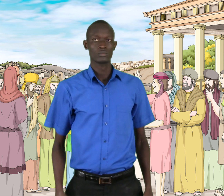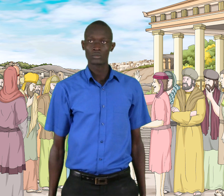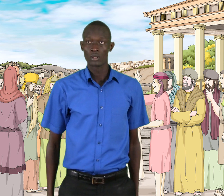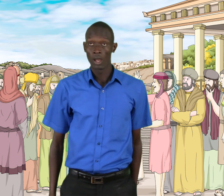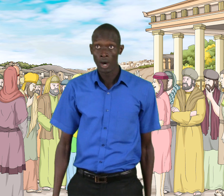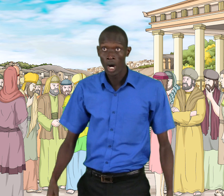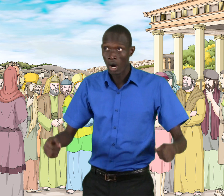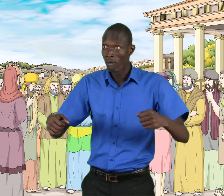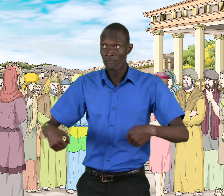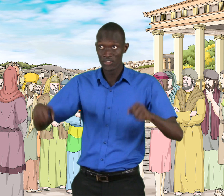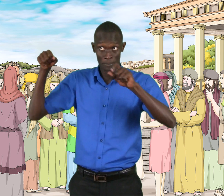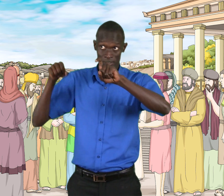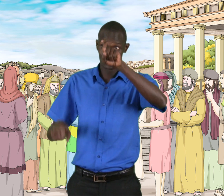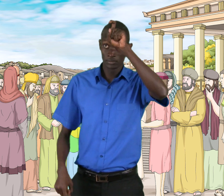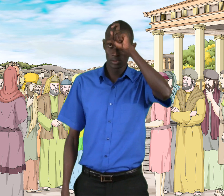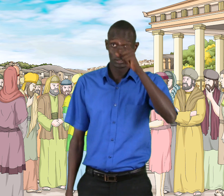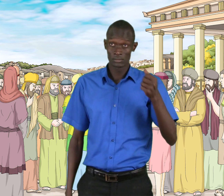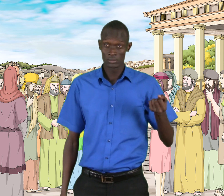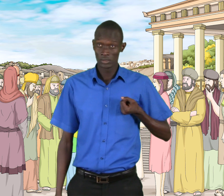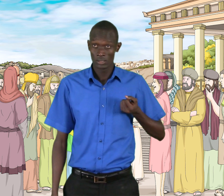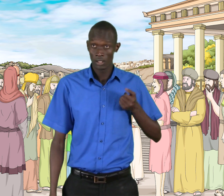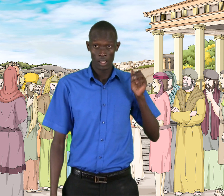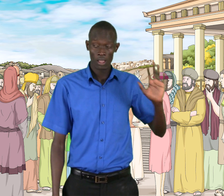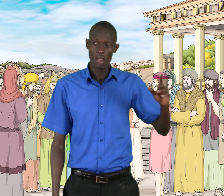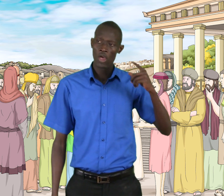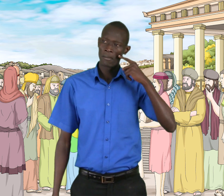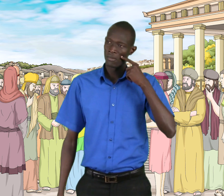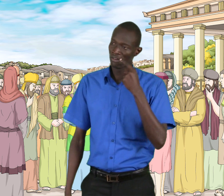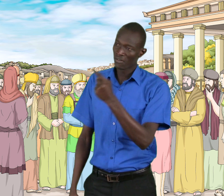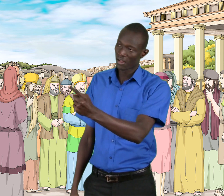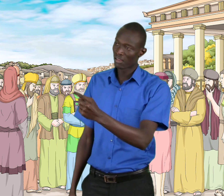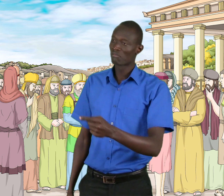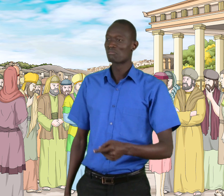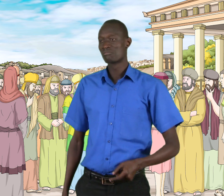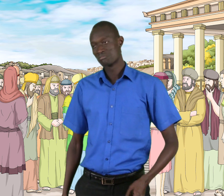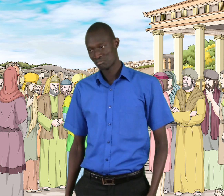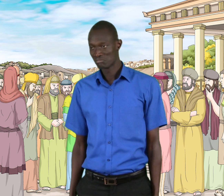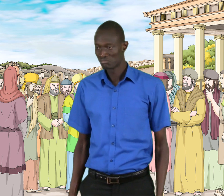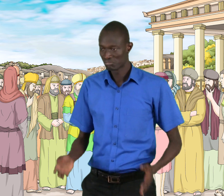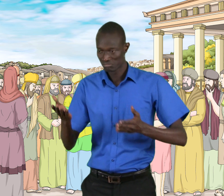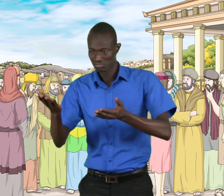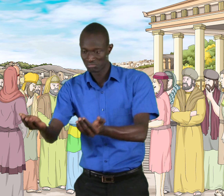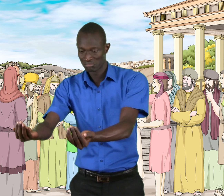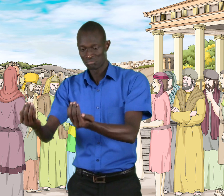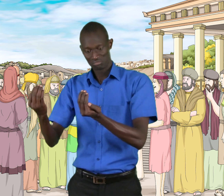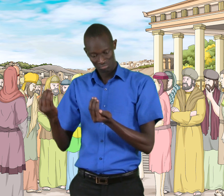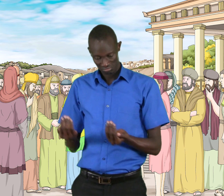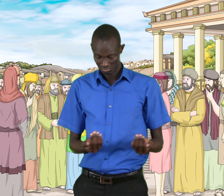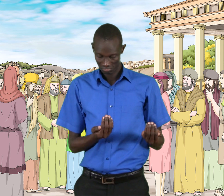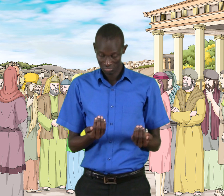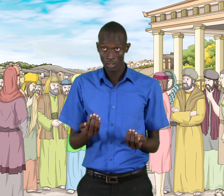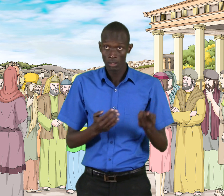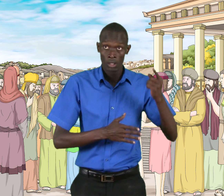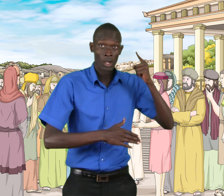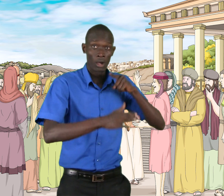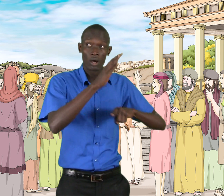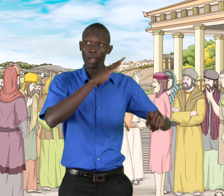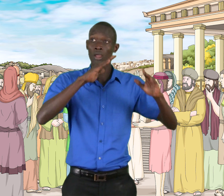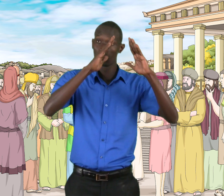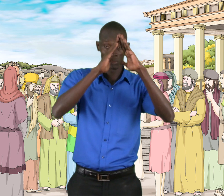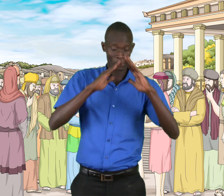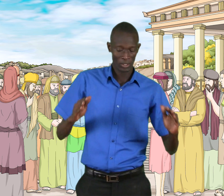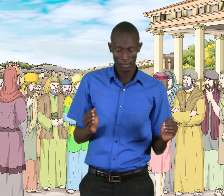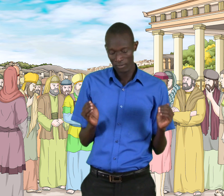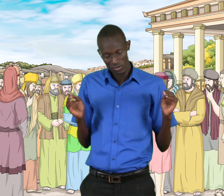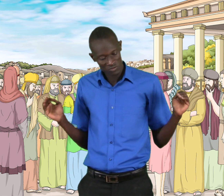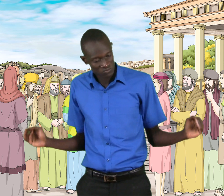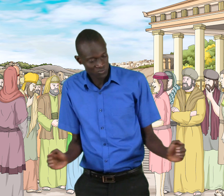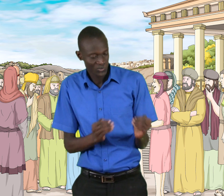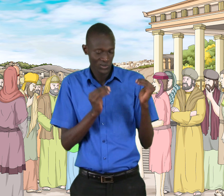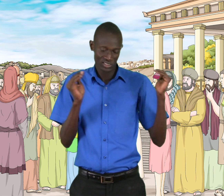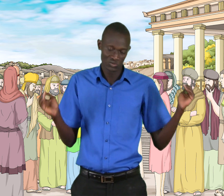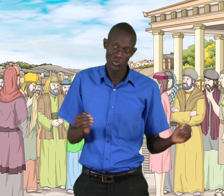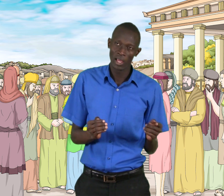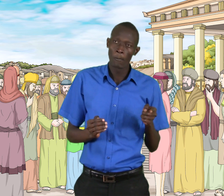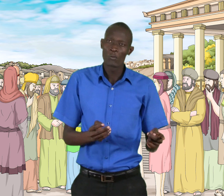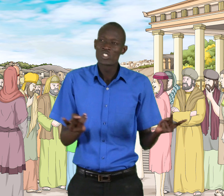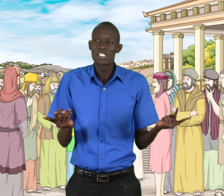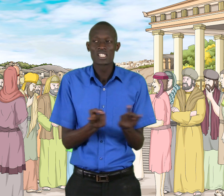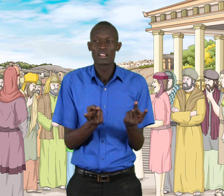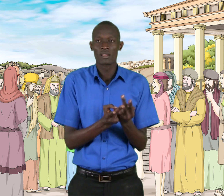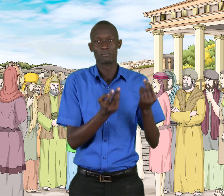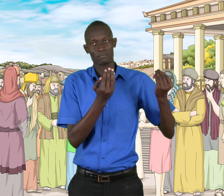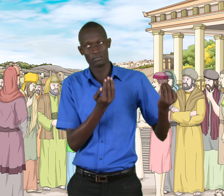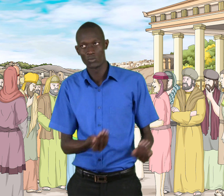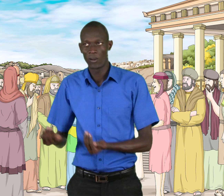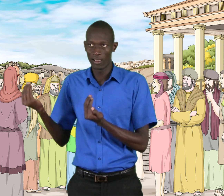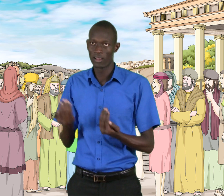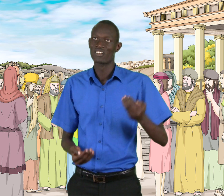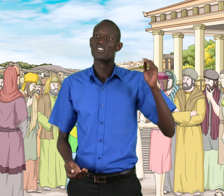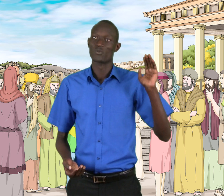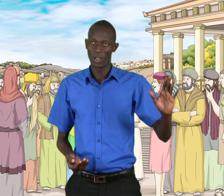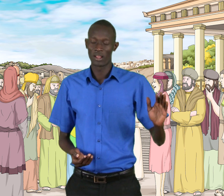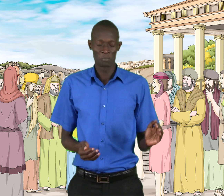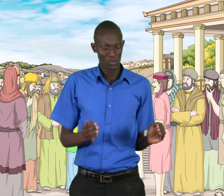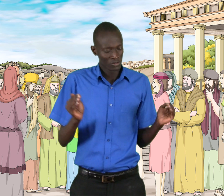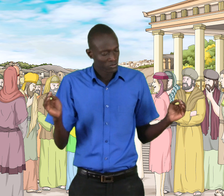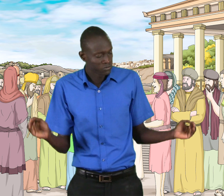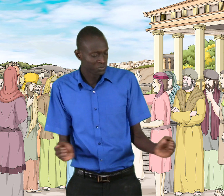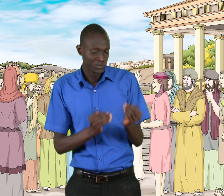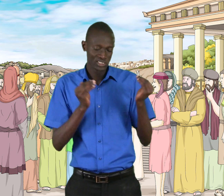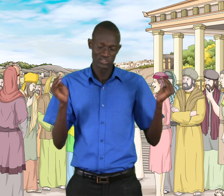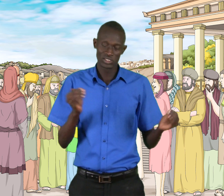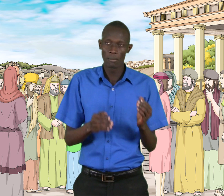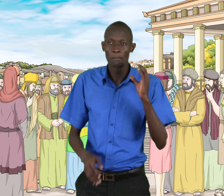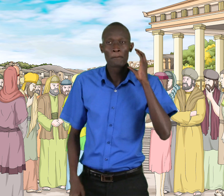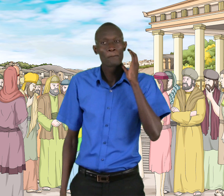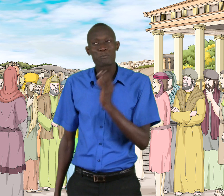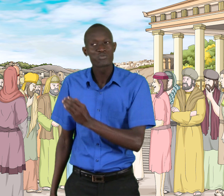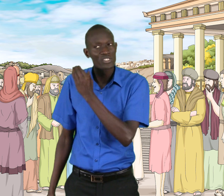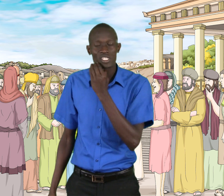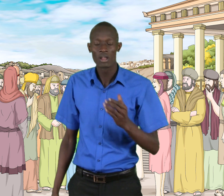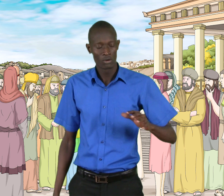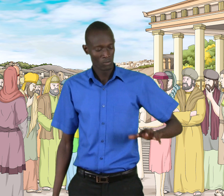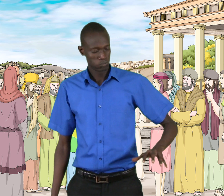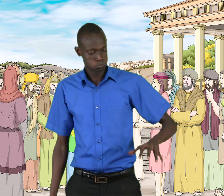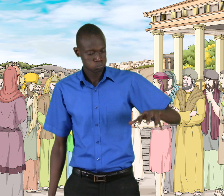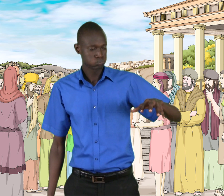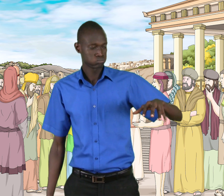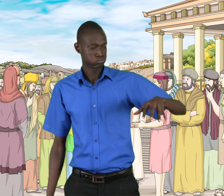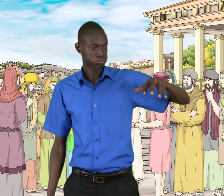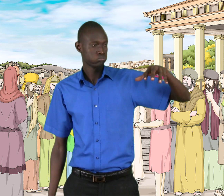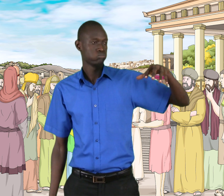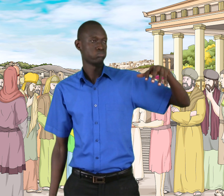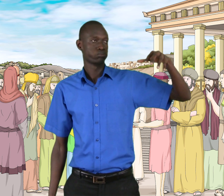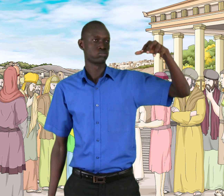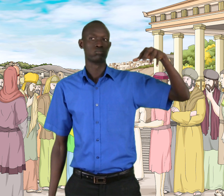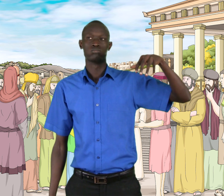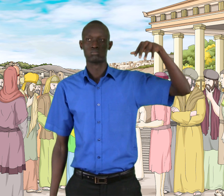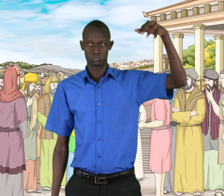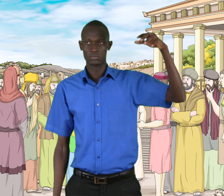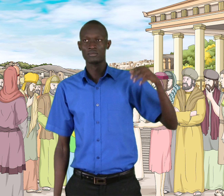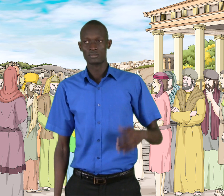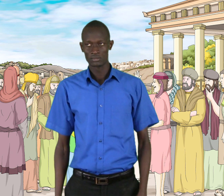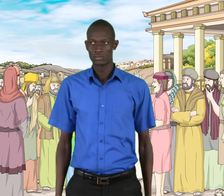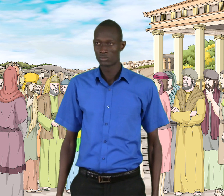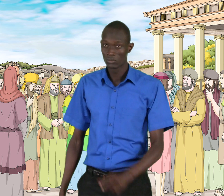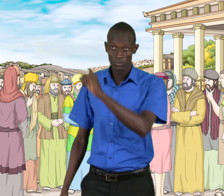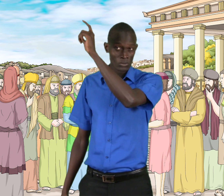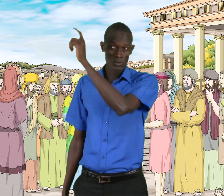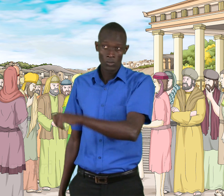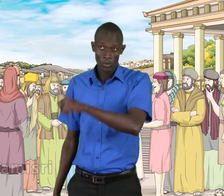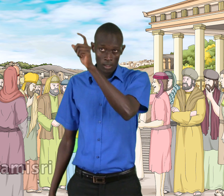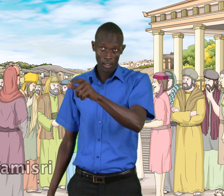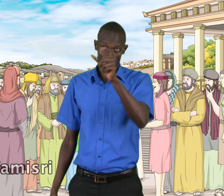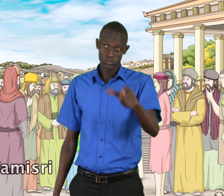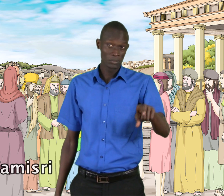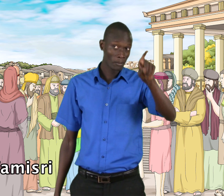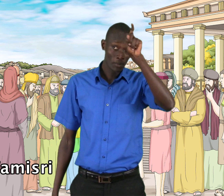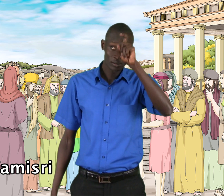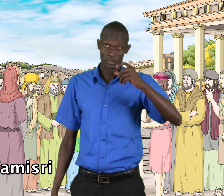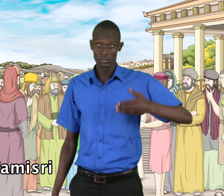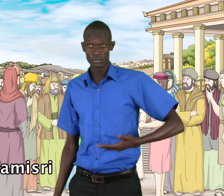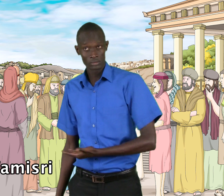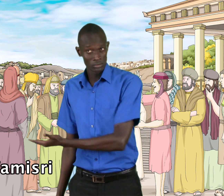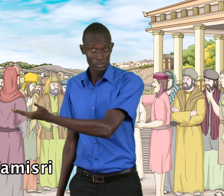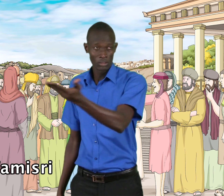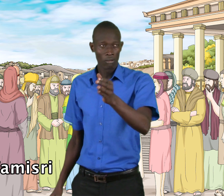When he was set outside, Pharaoh’s daughter took him and brought him up as her own son.